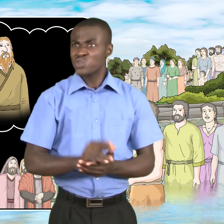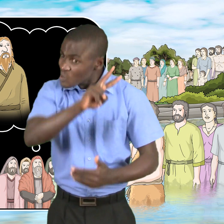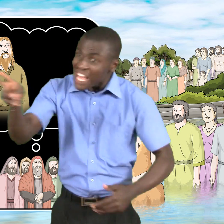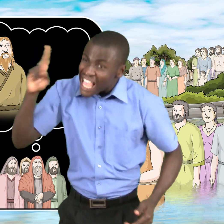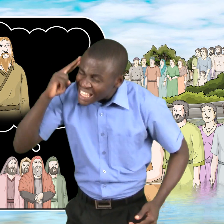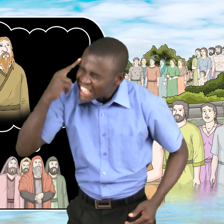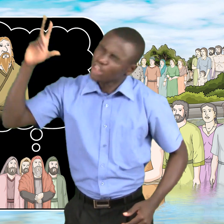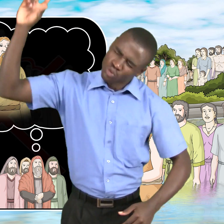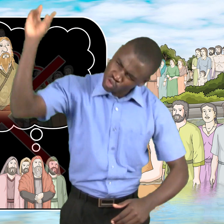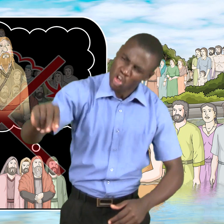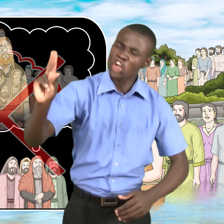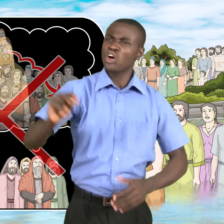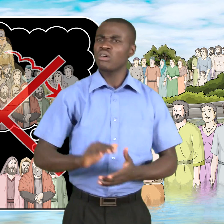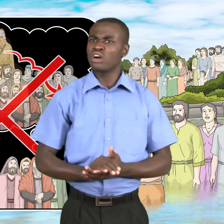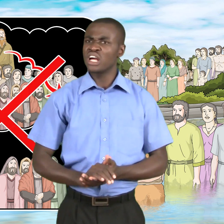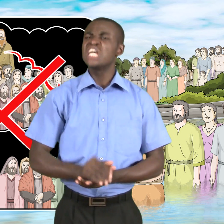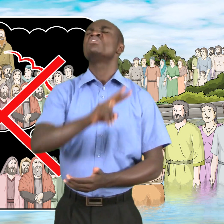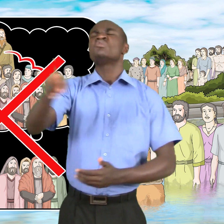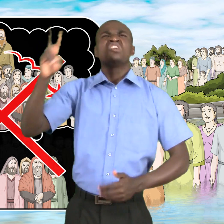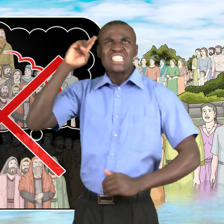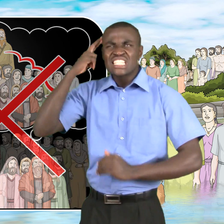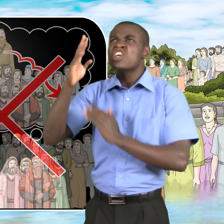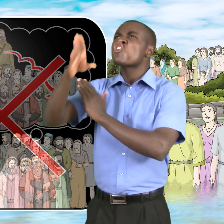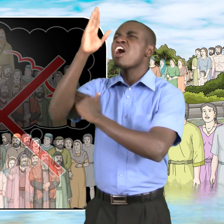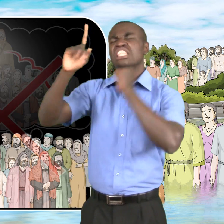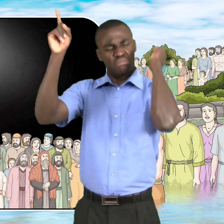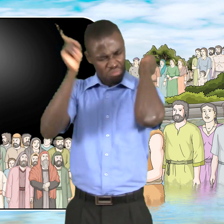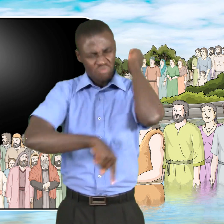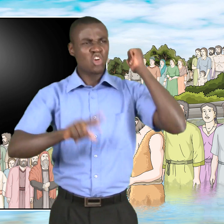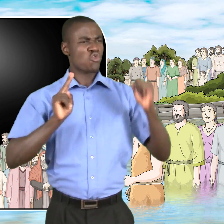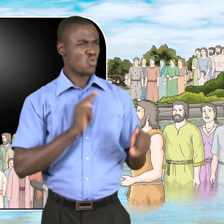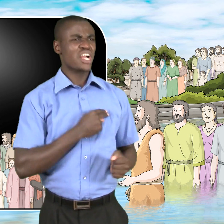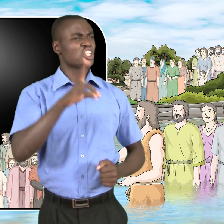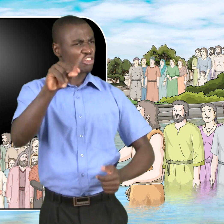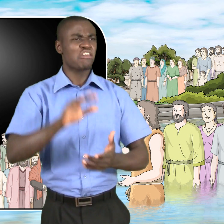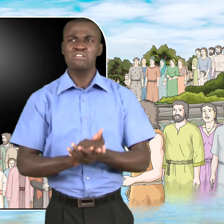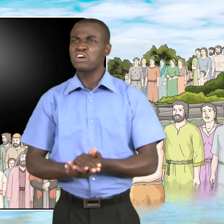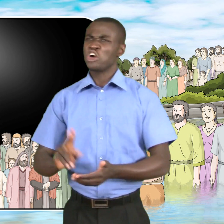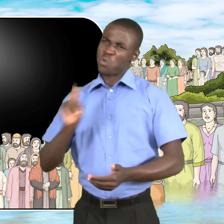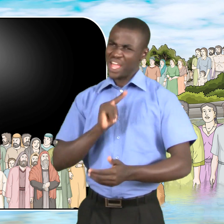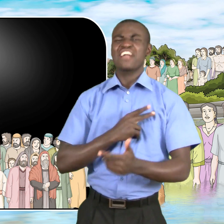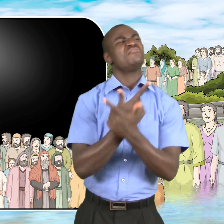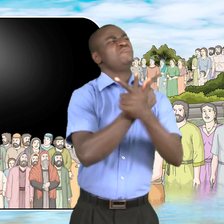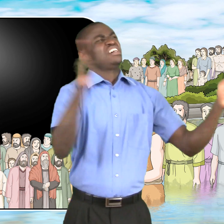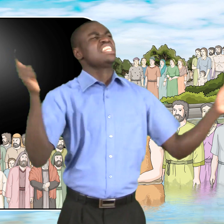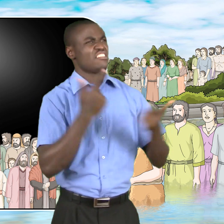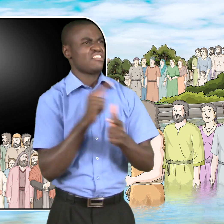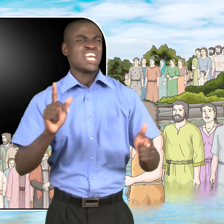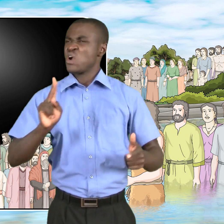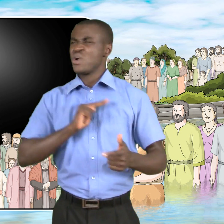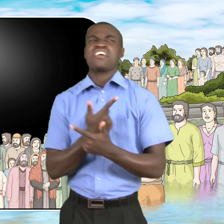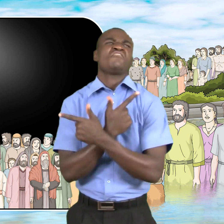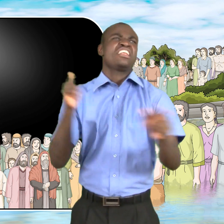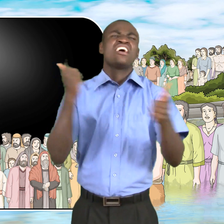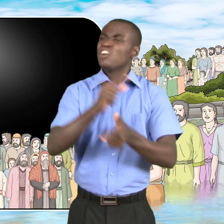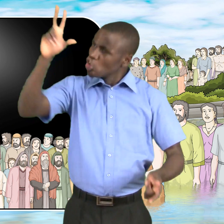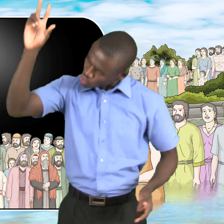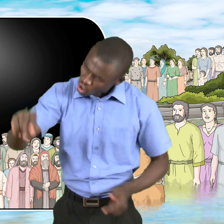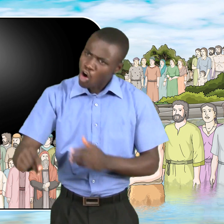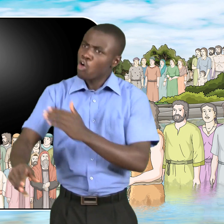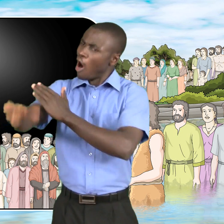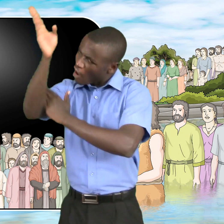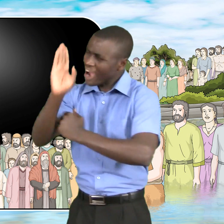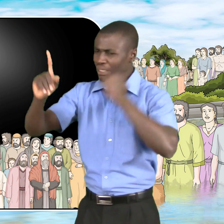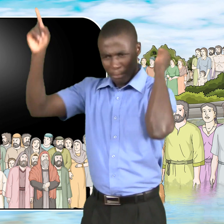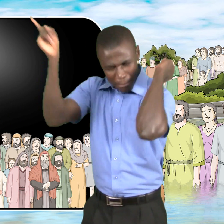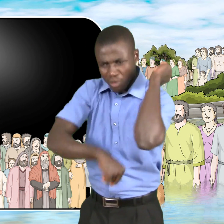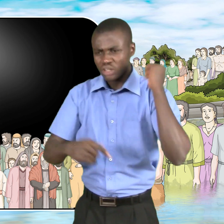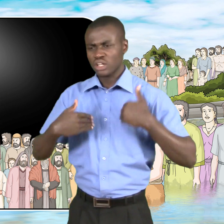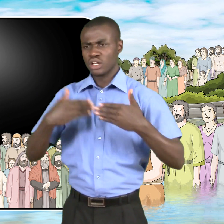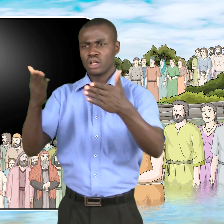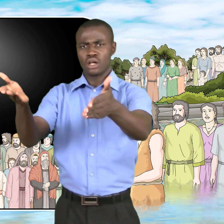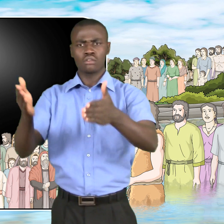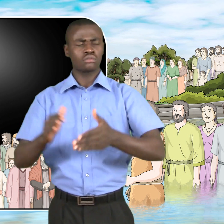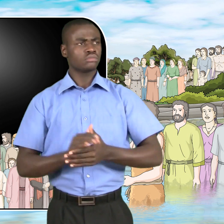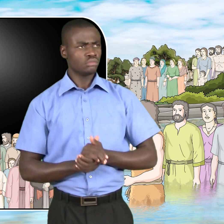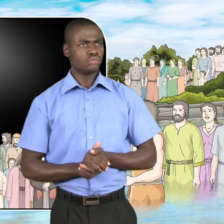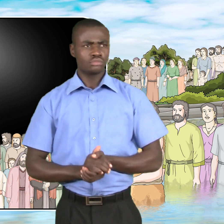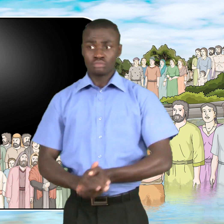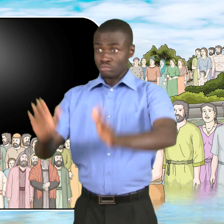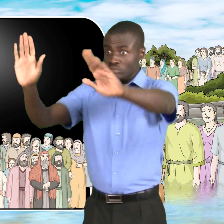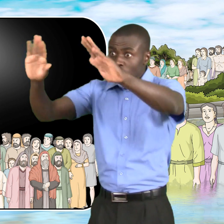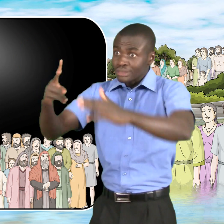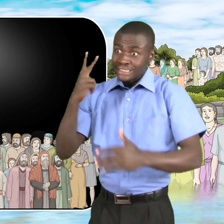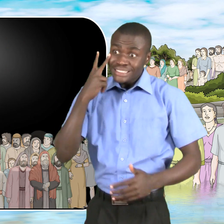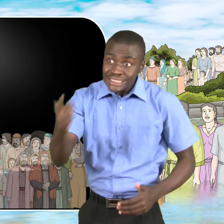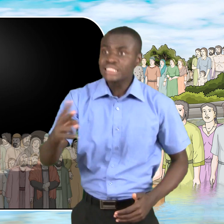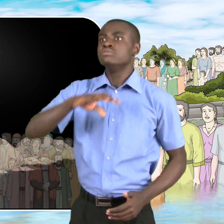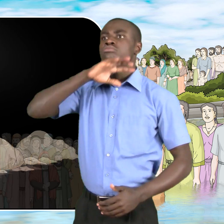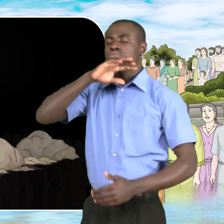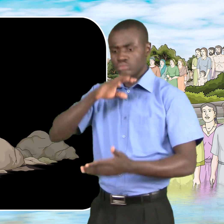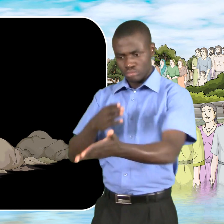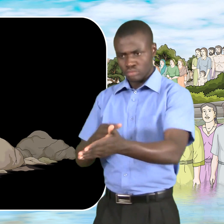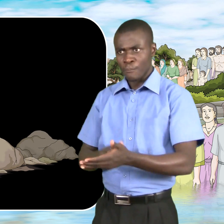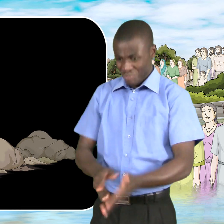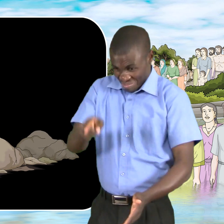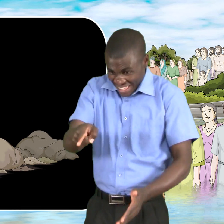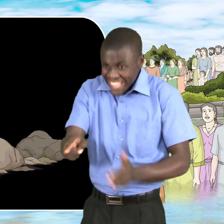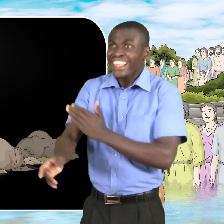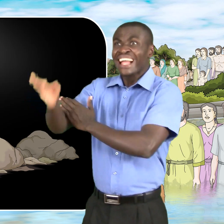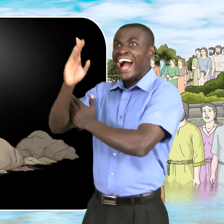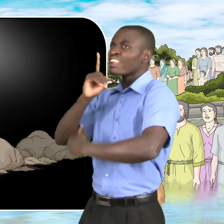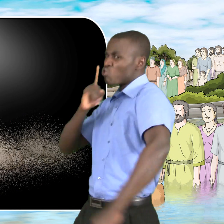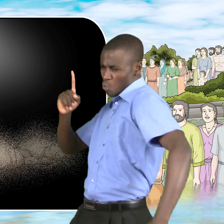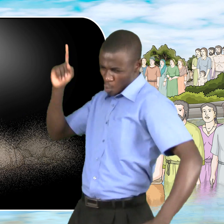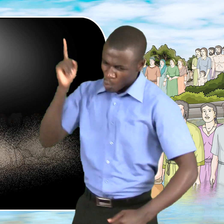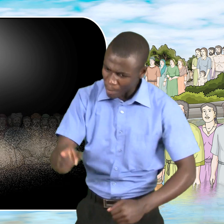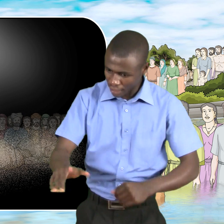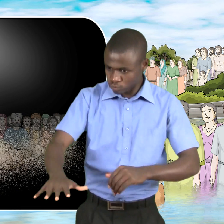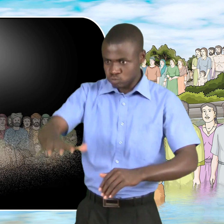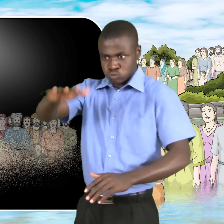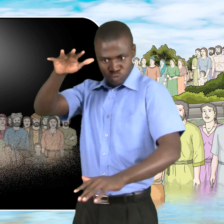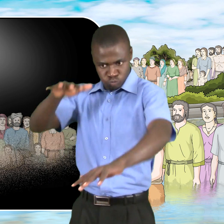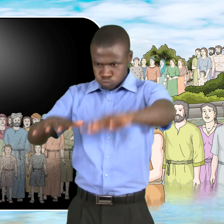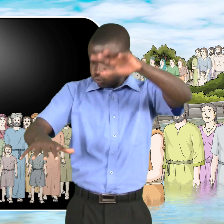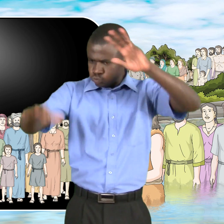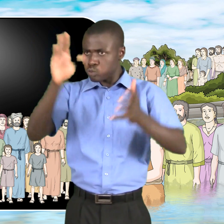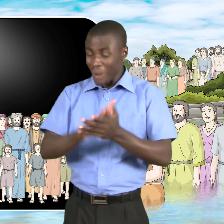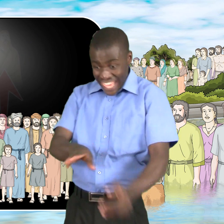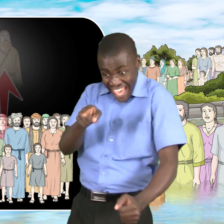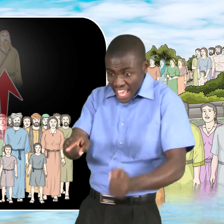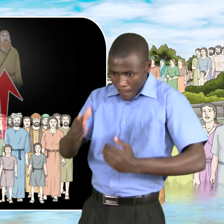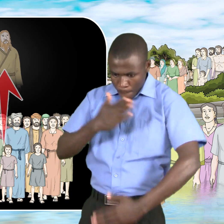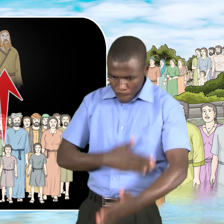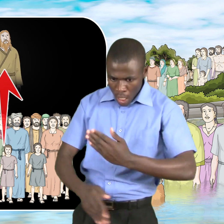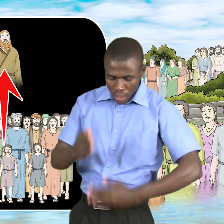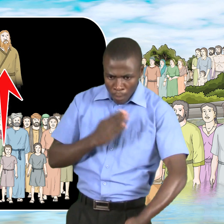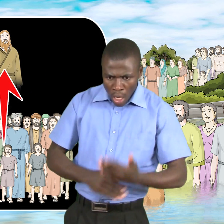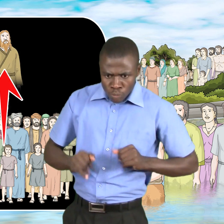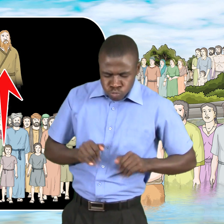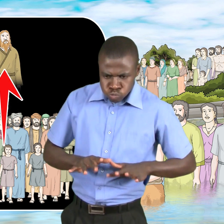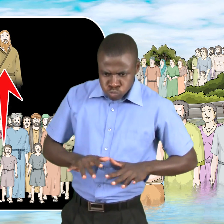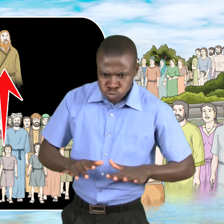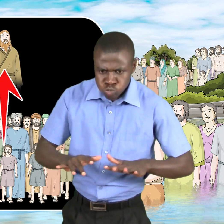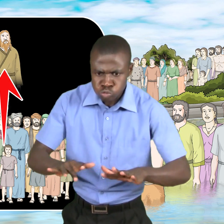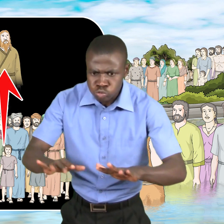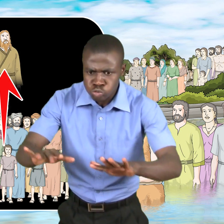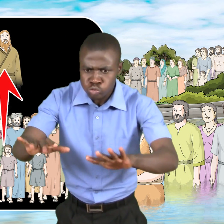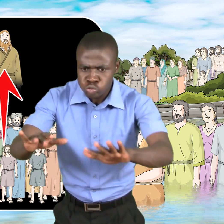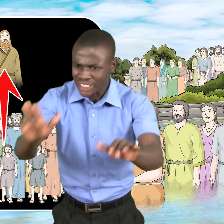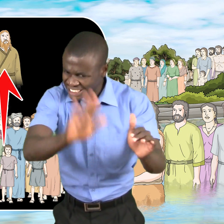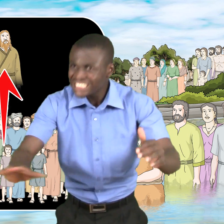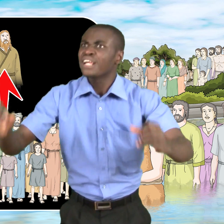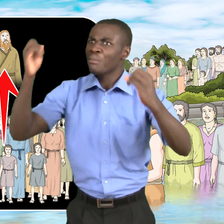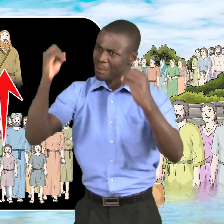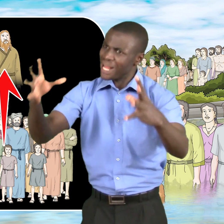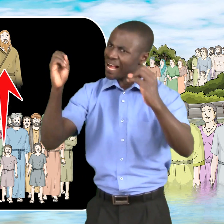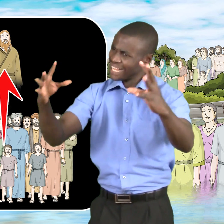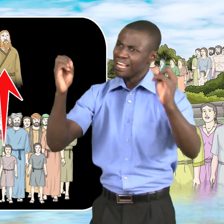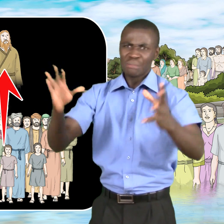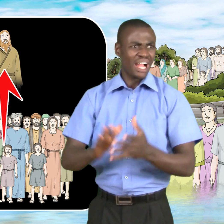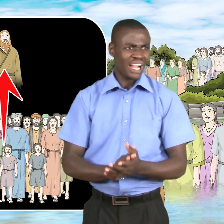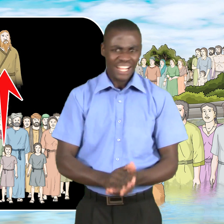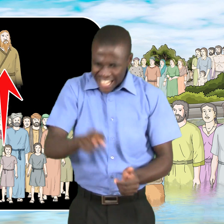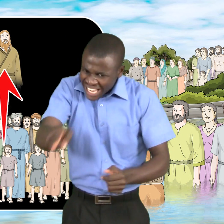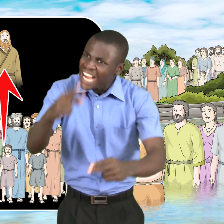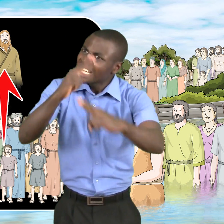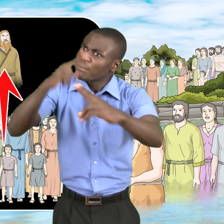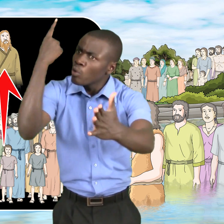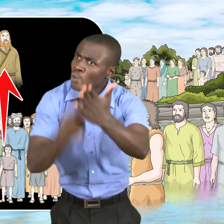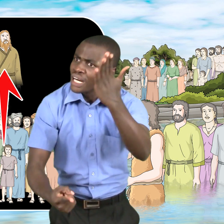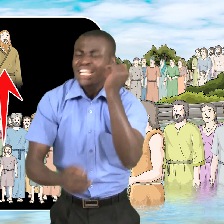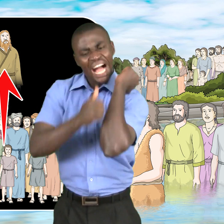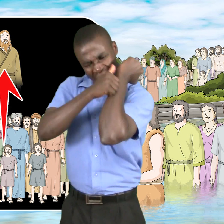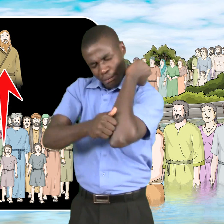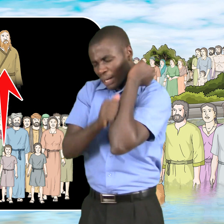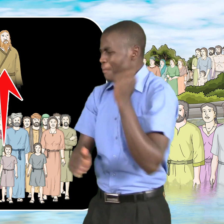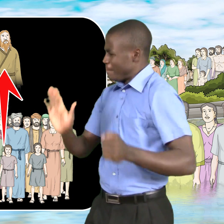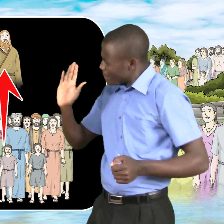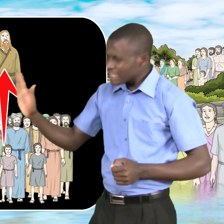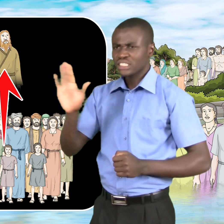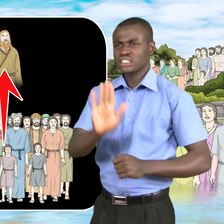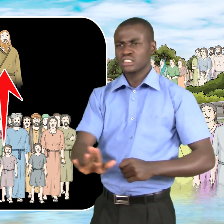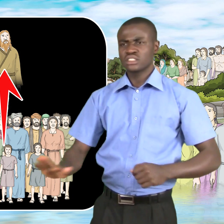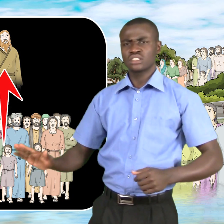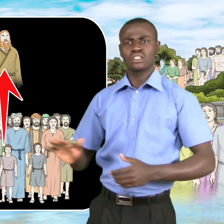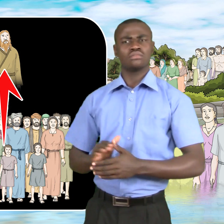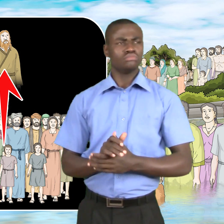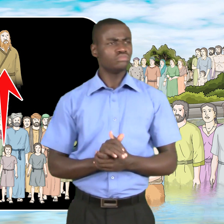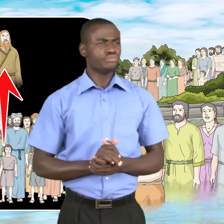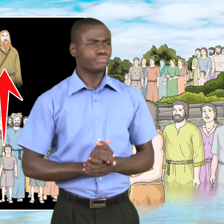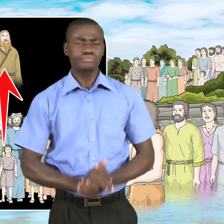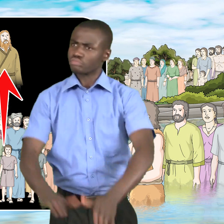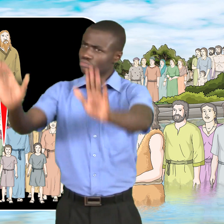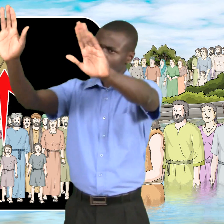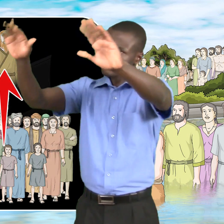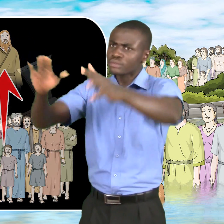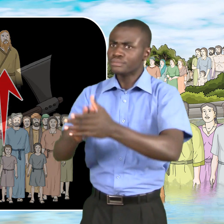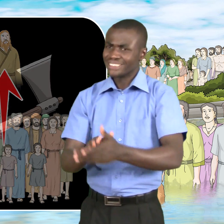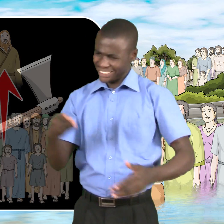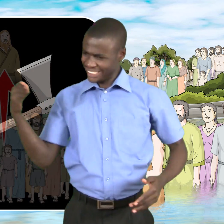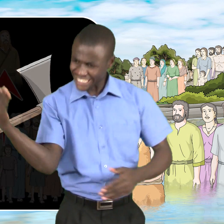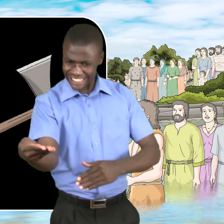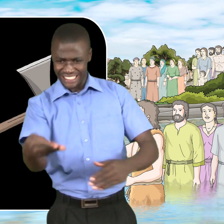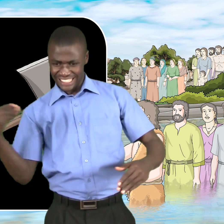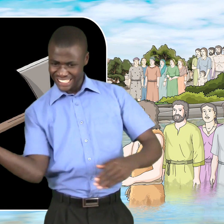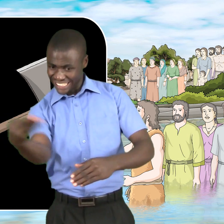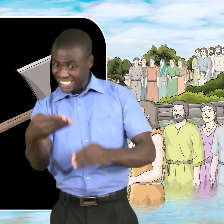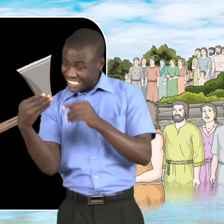For I tell you that out of these stones God can raise up children for Abraham.